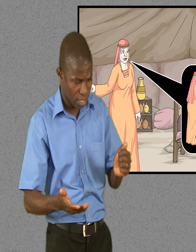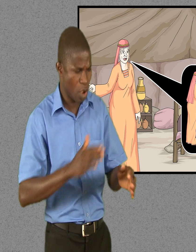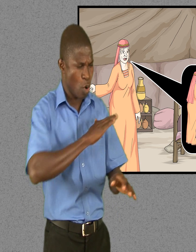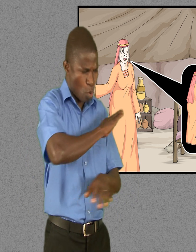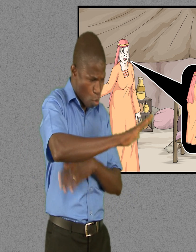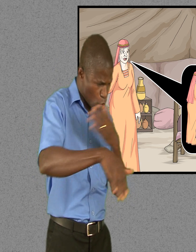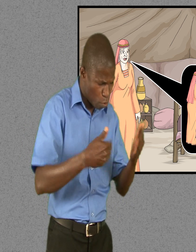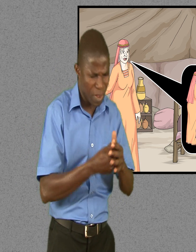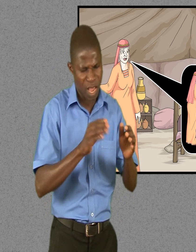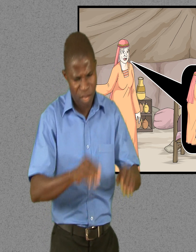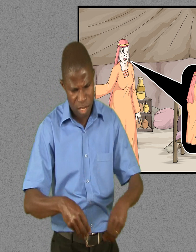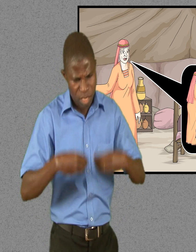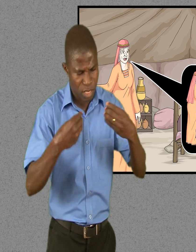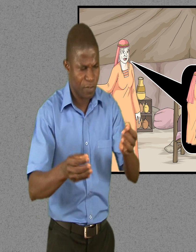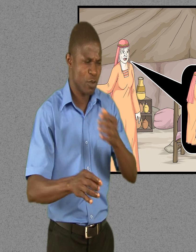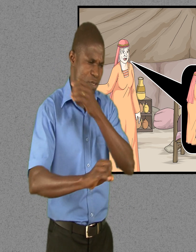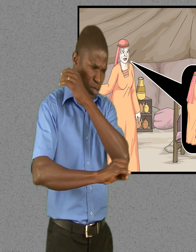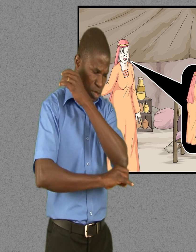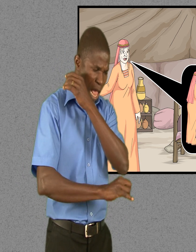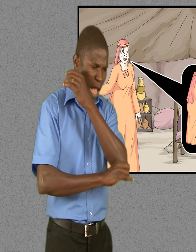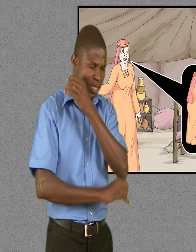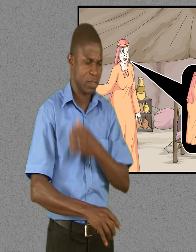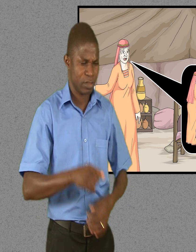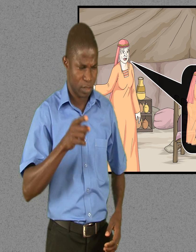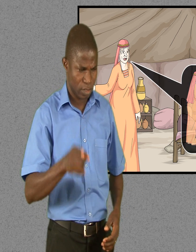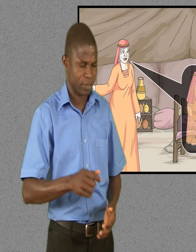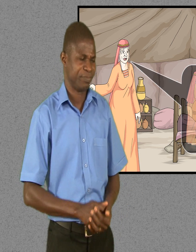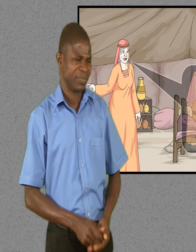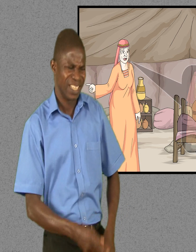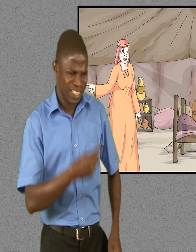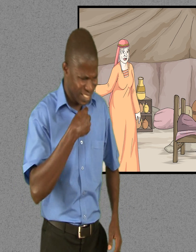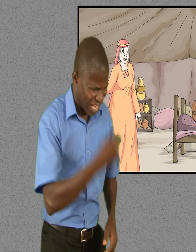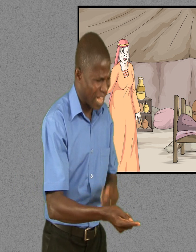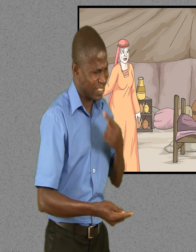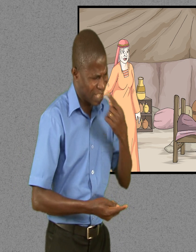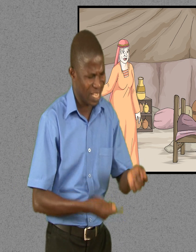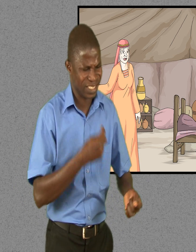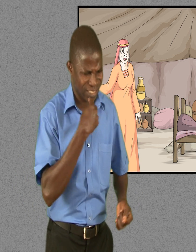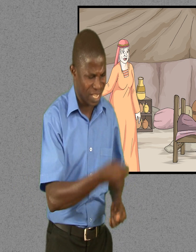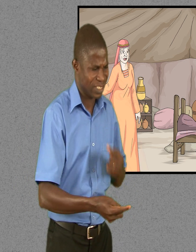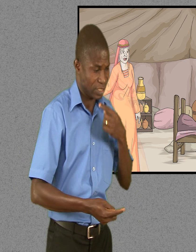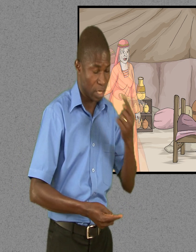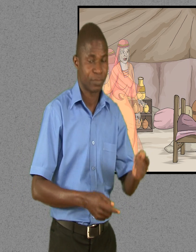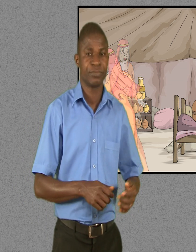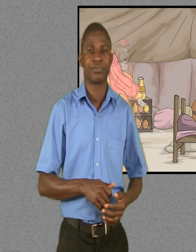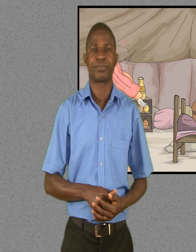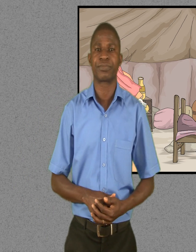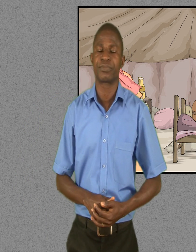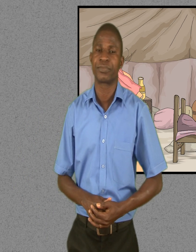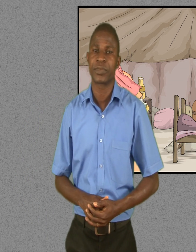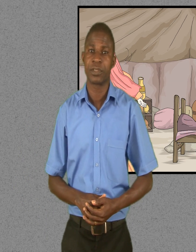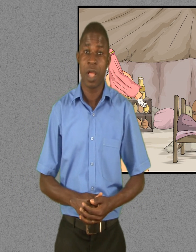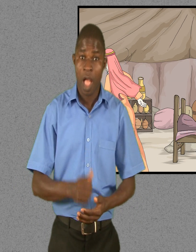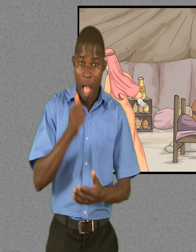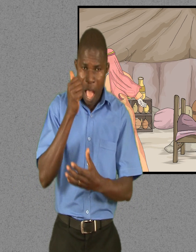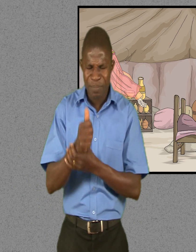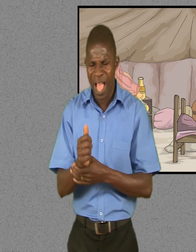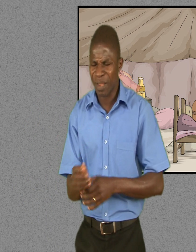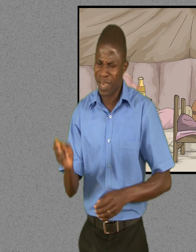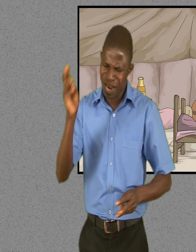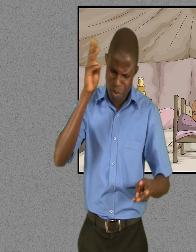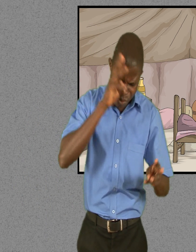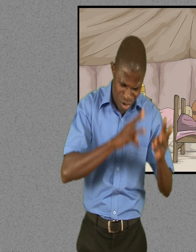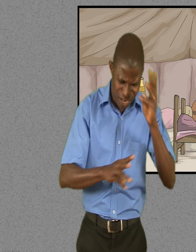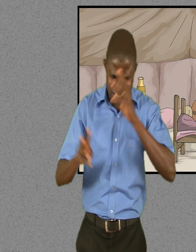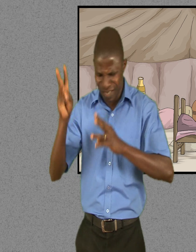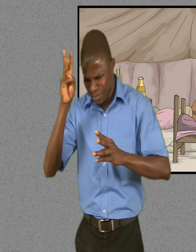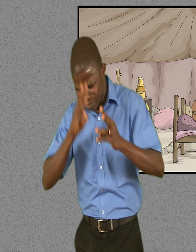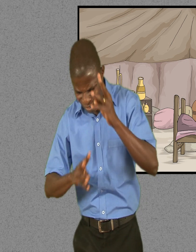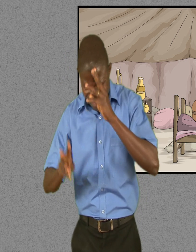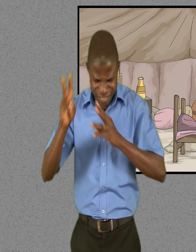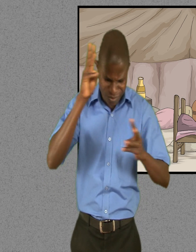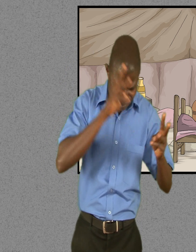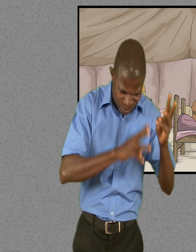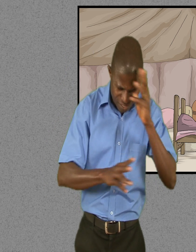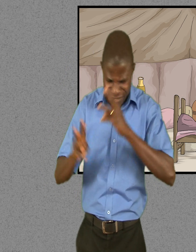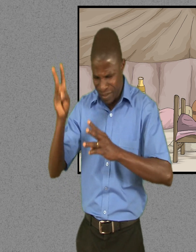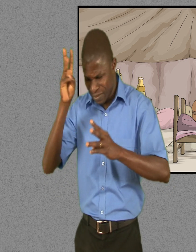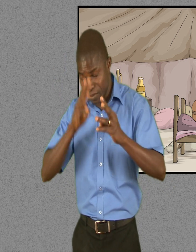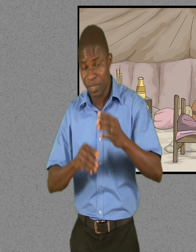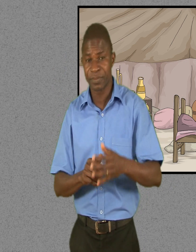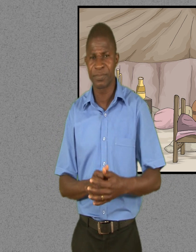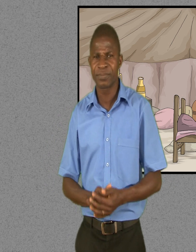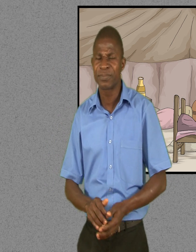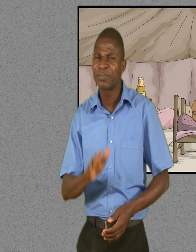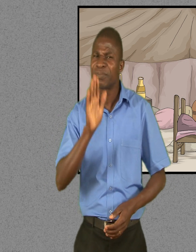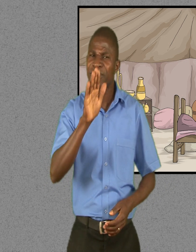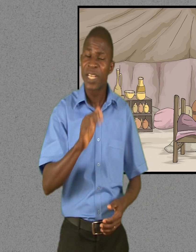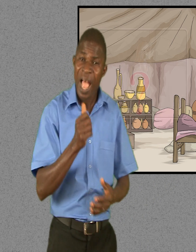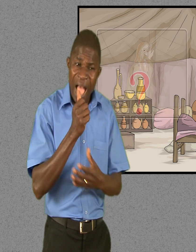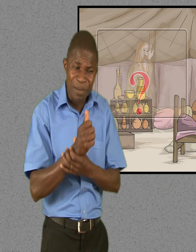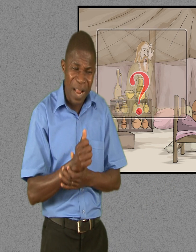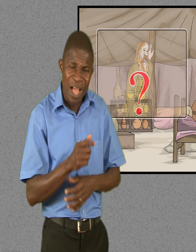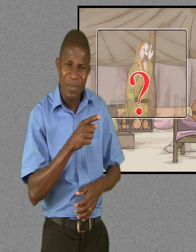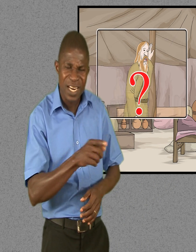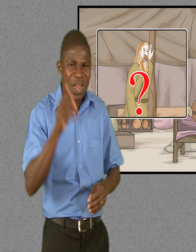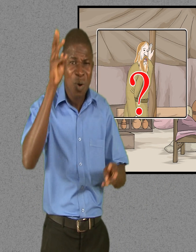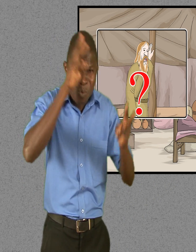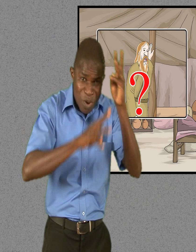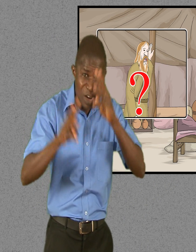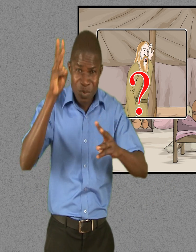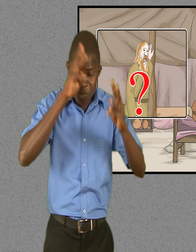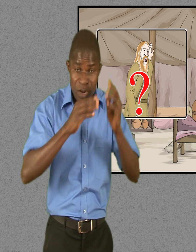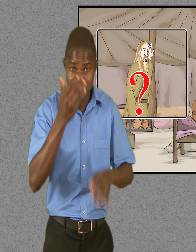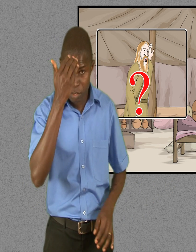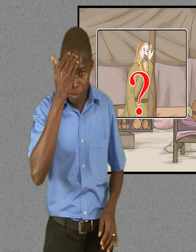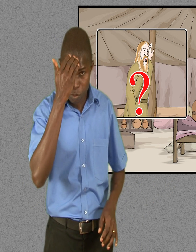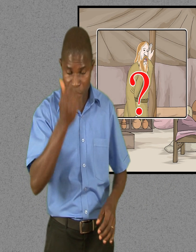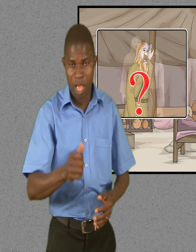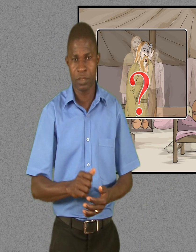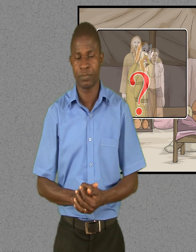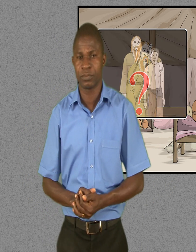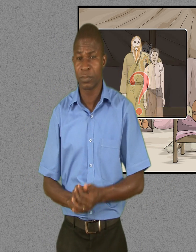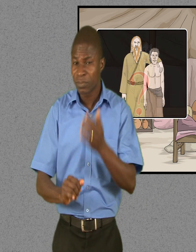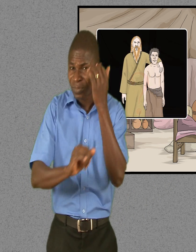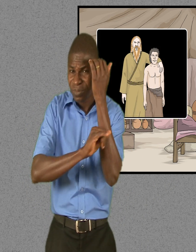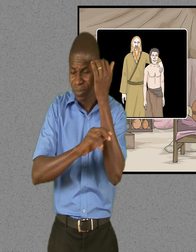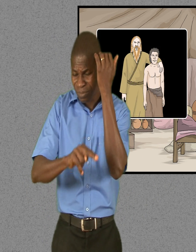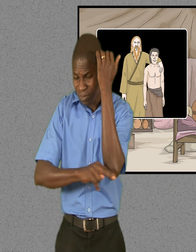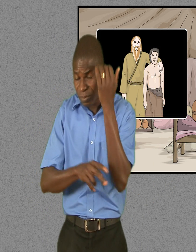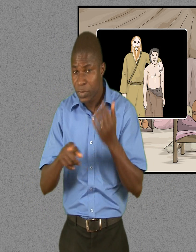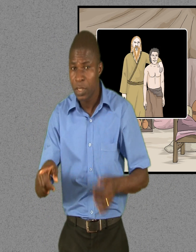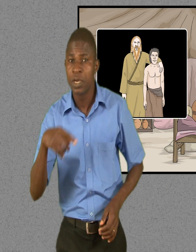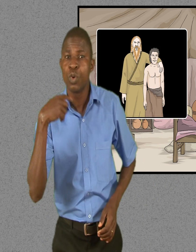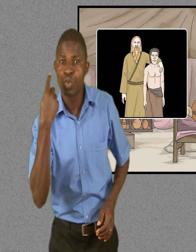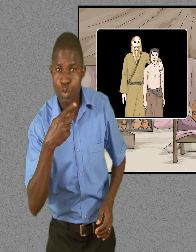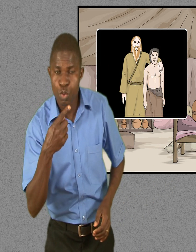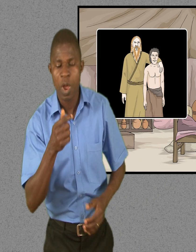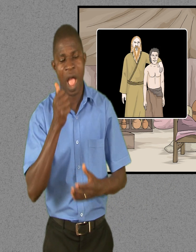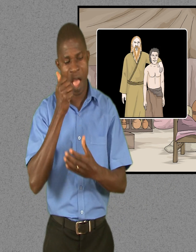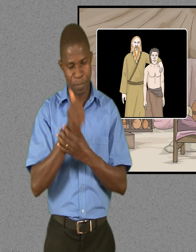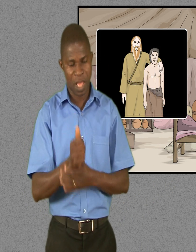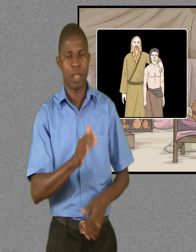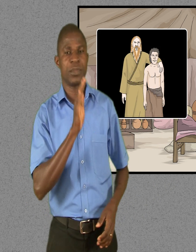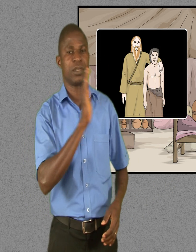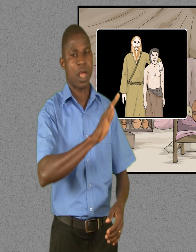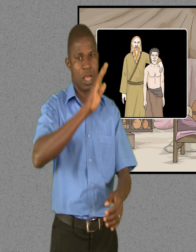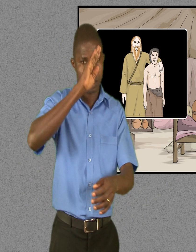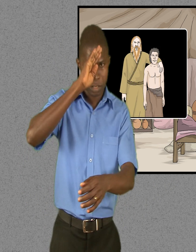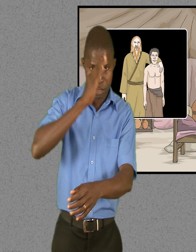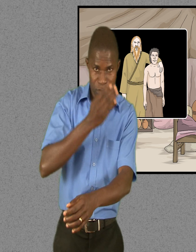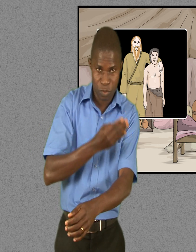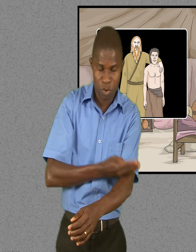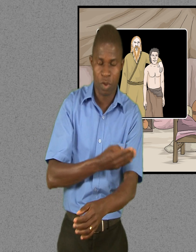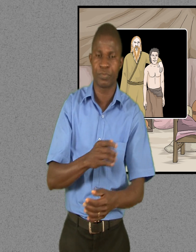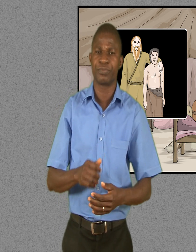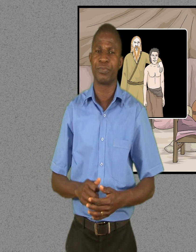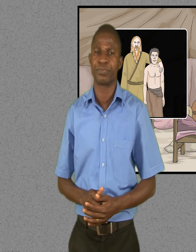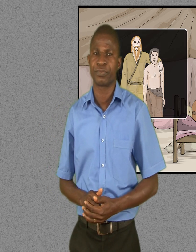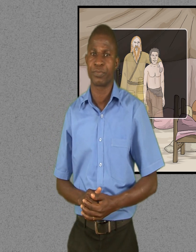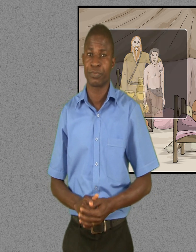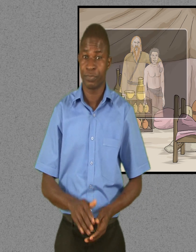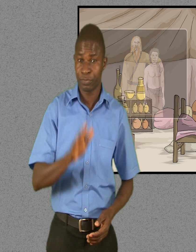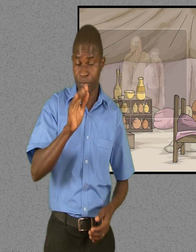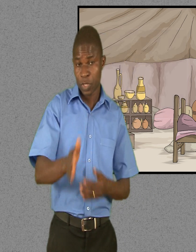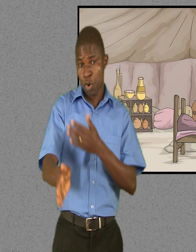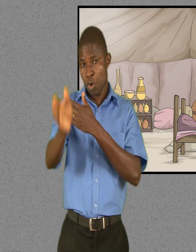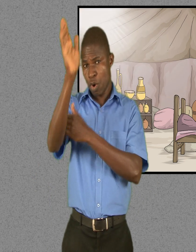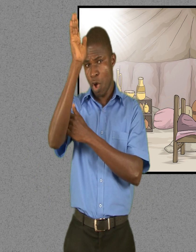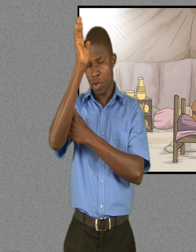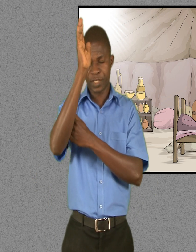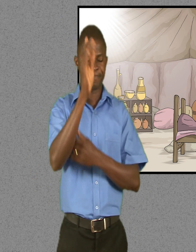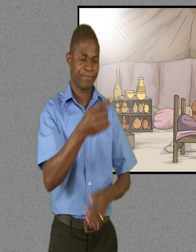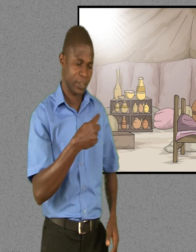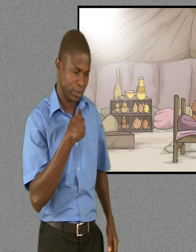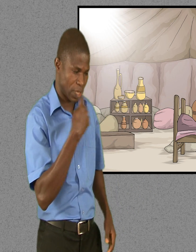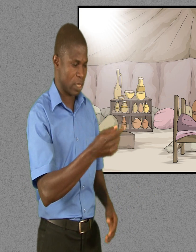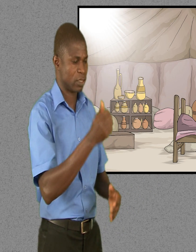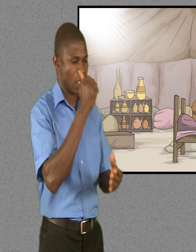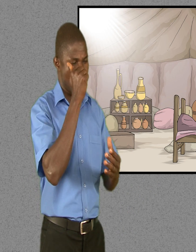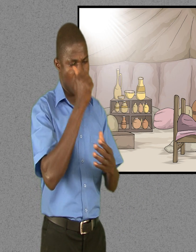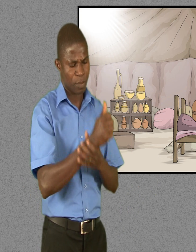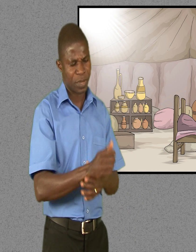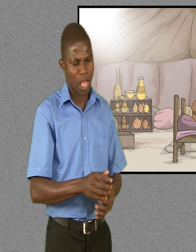Now this matter distressed Abraham greatly because it concerned his son Ishmael.